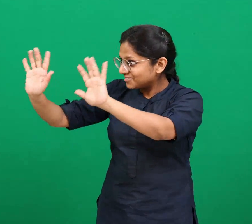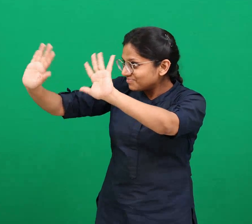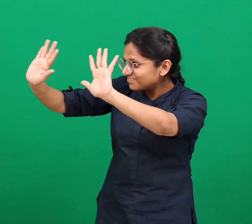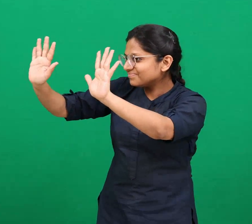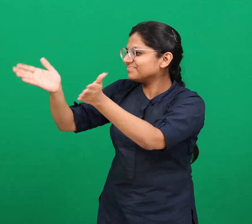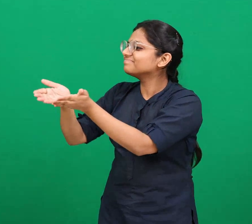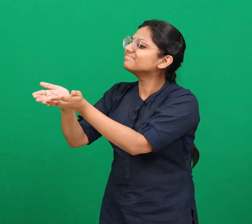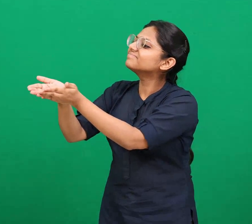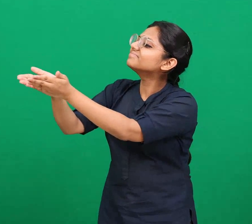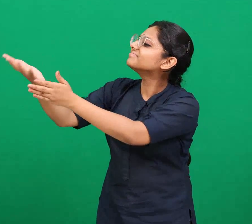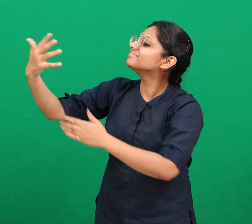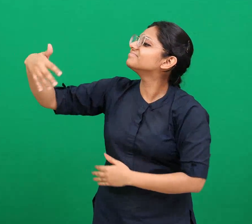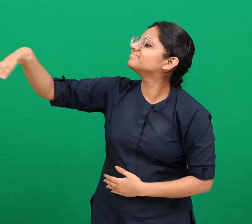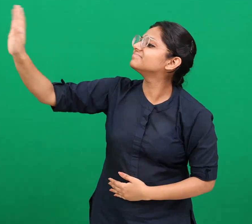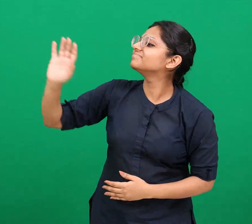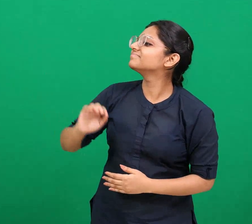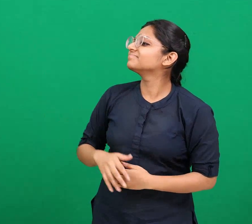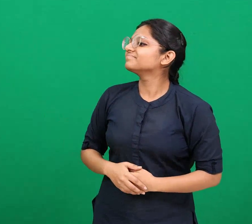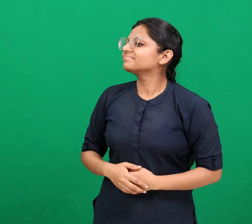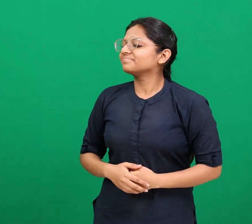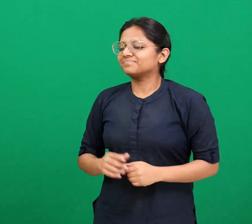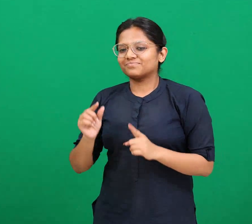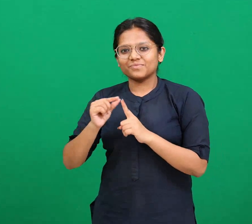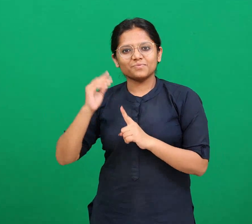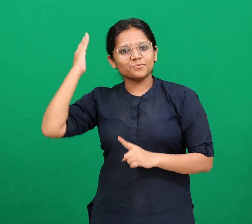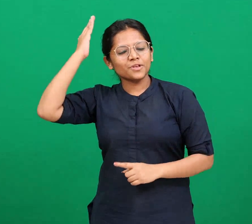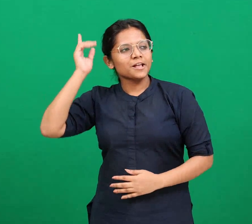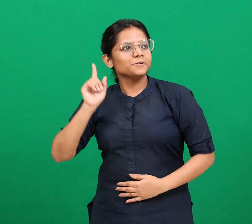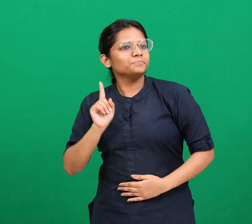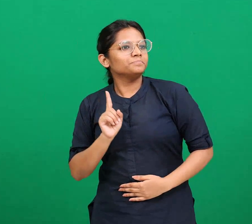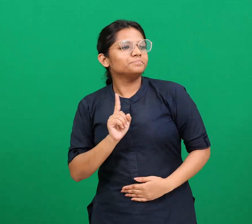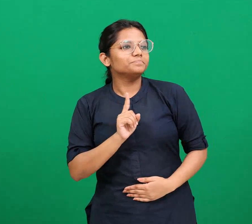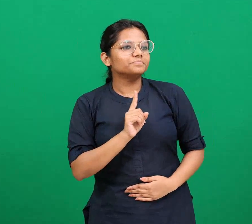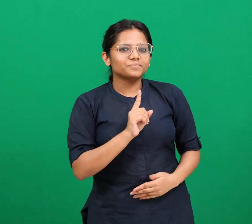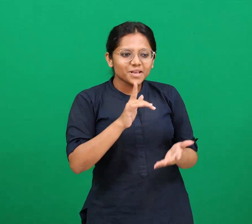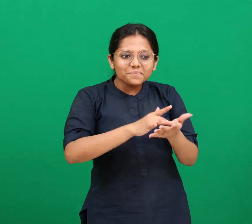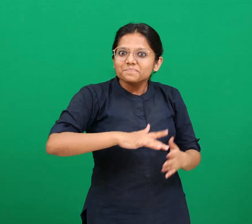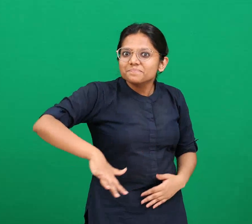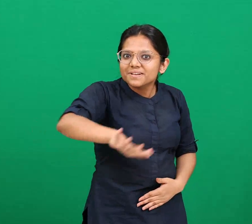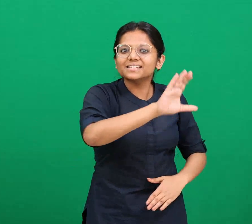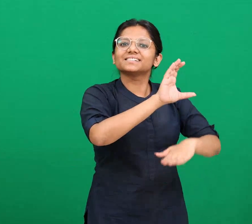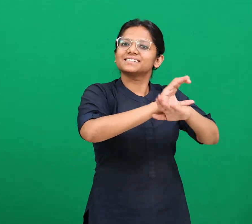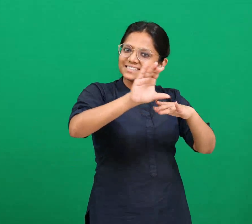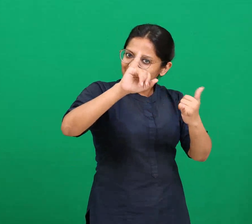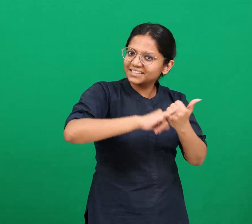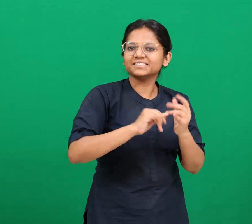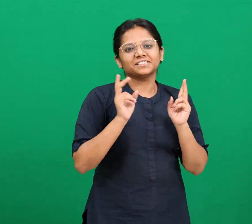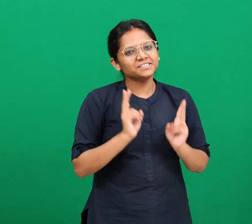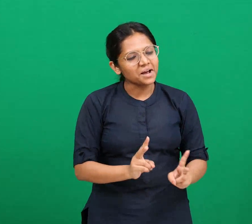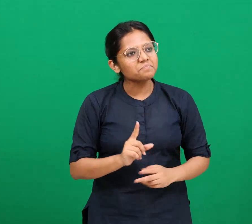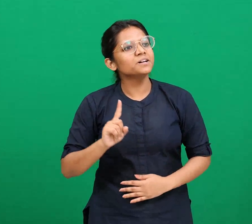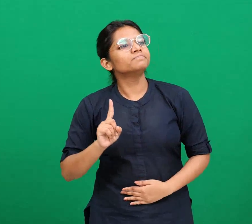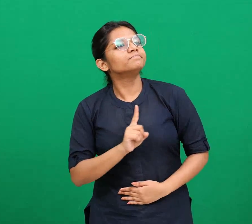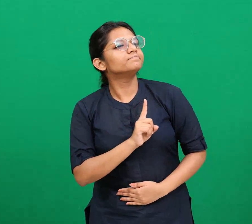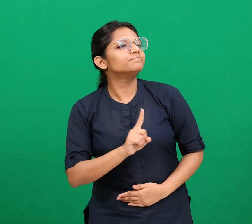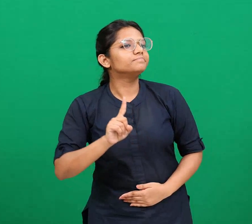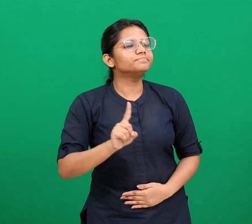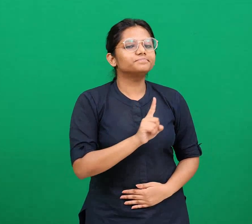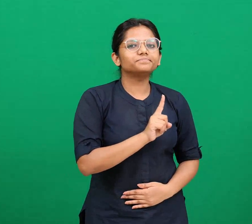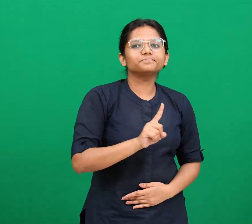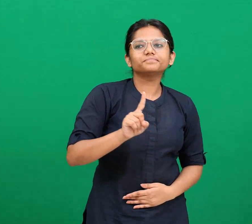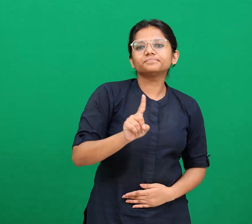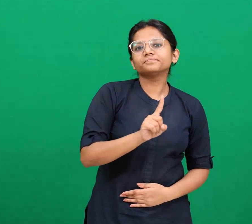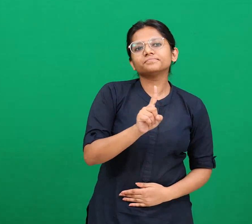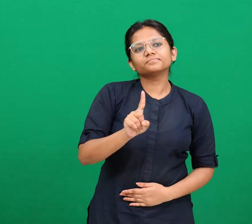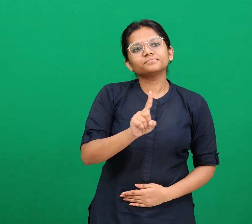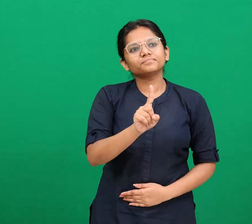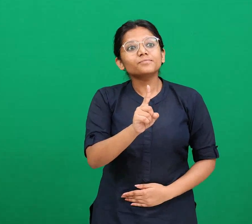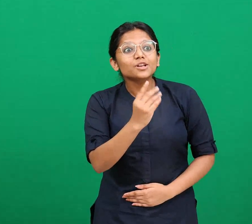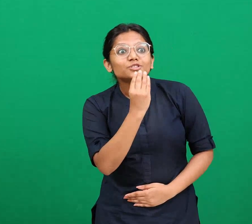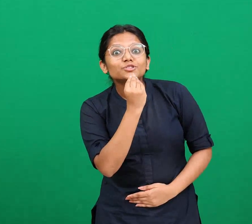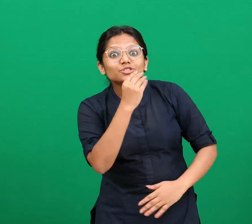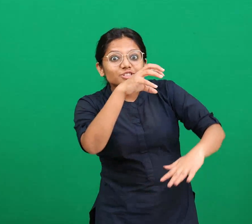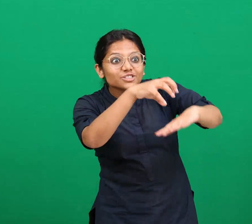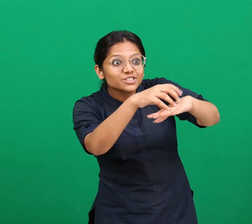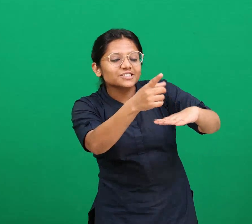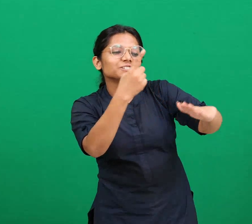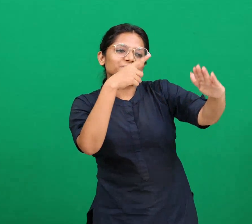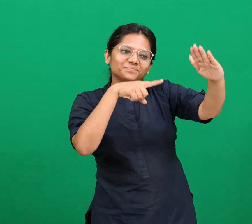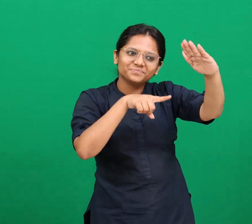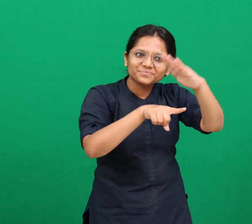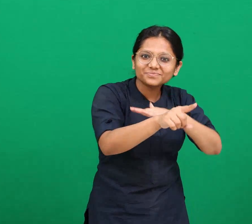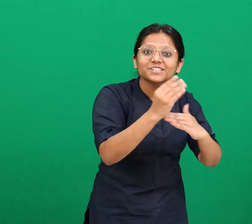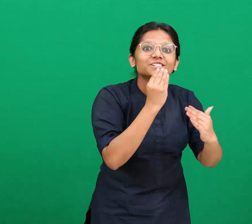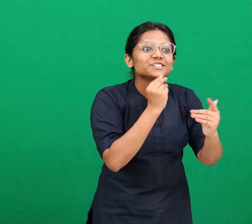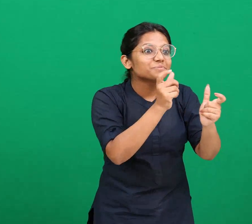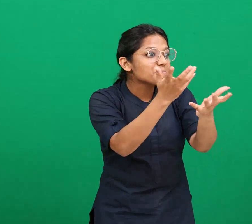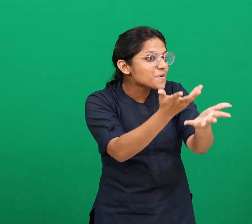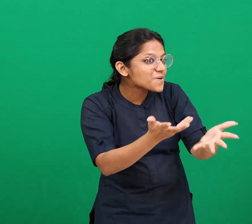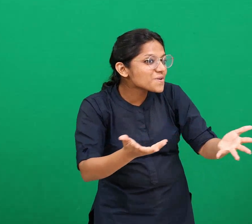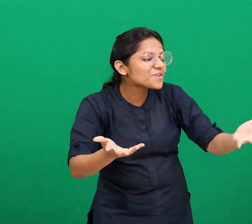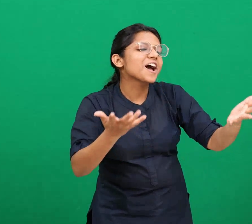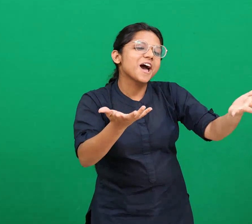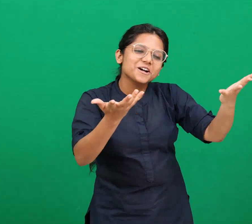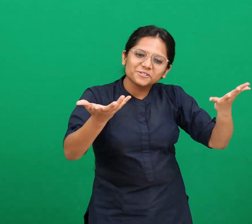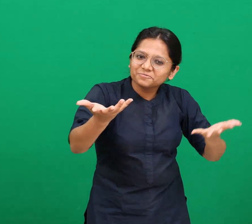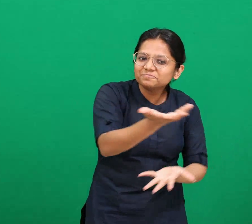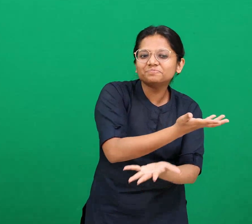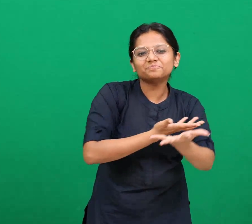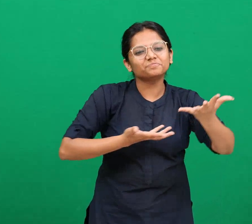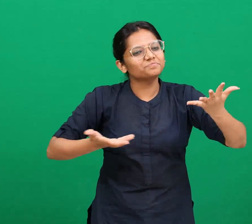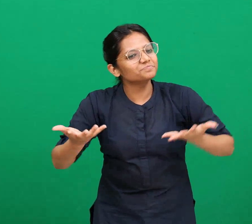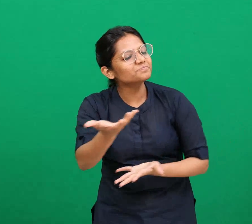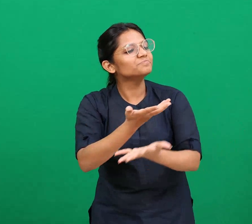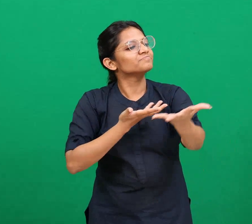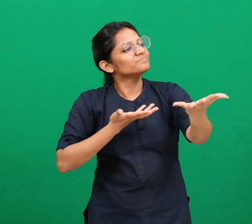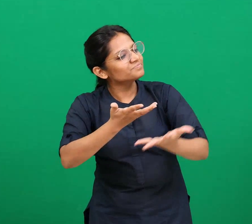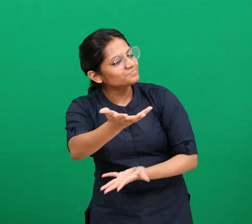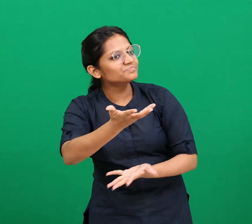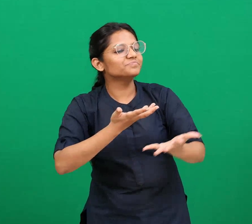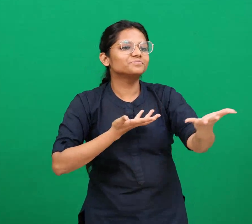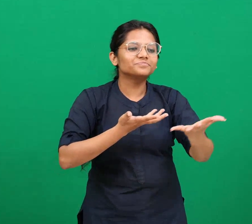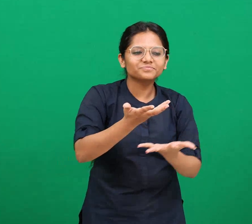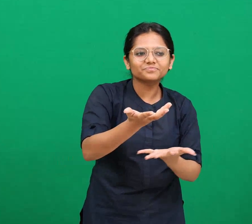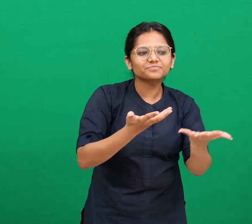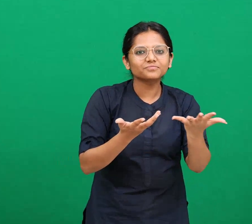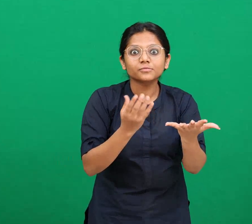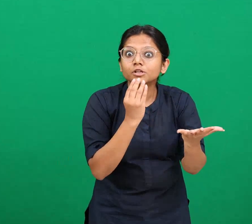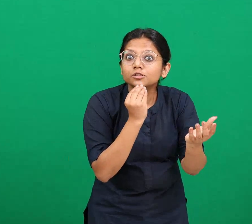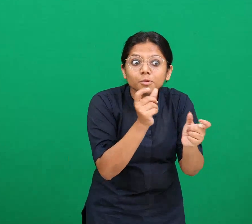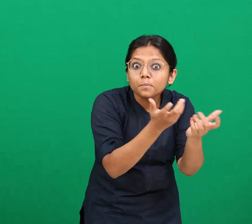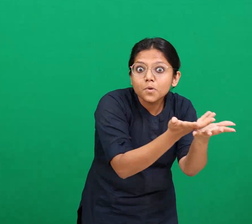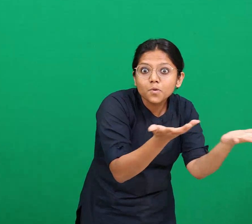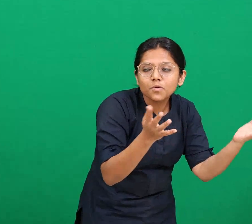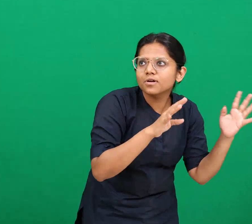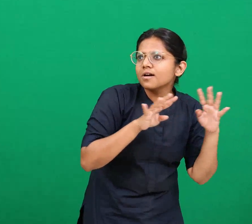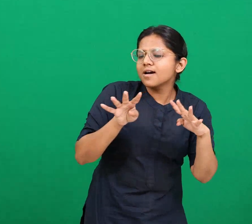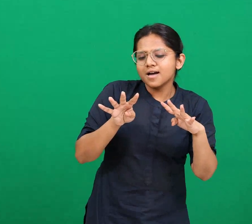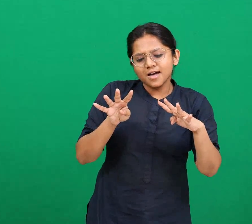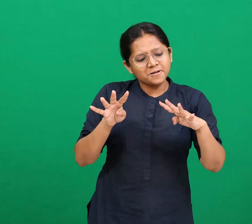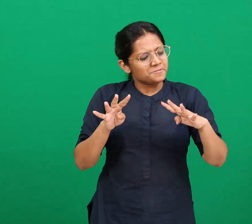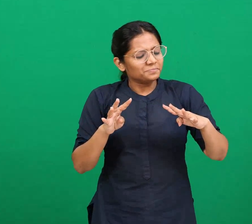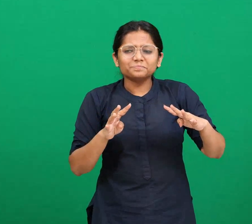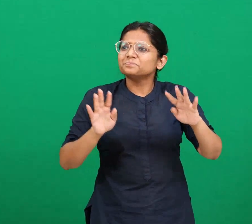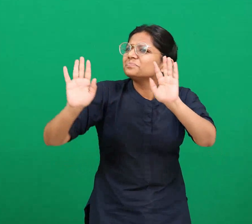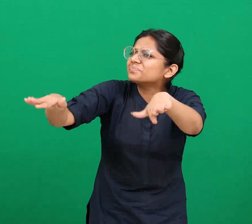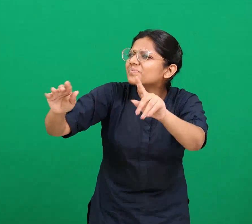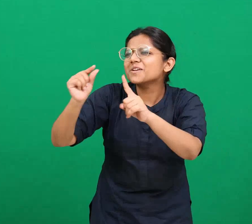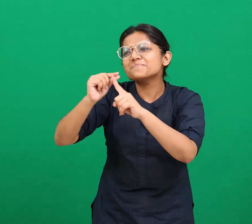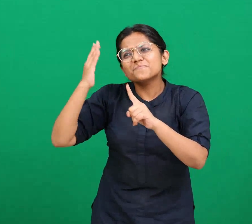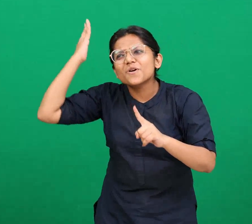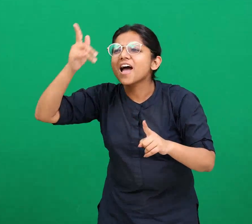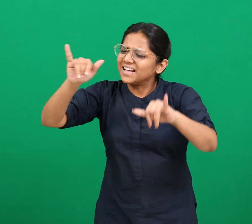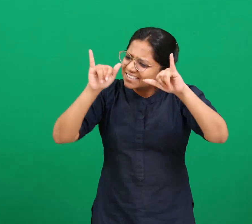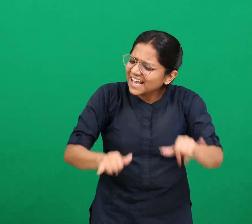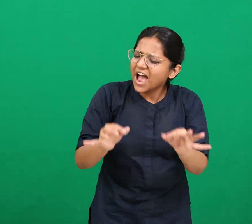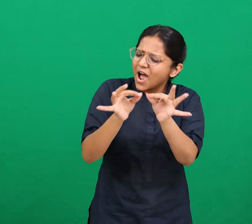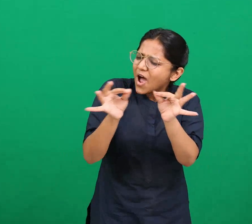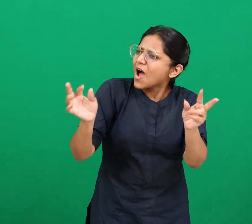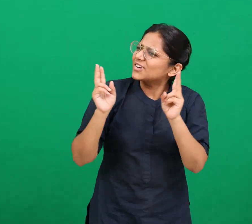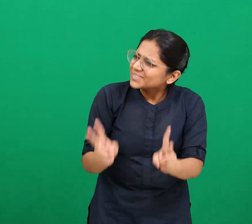He himself went into the synagogue there and reasoned with the Jews.